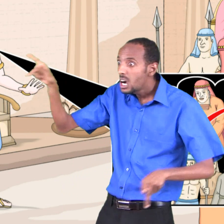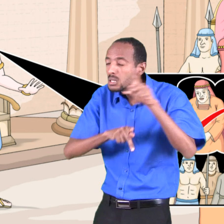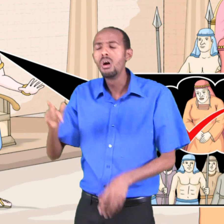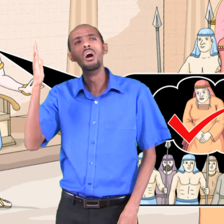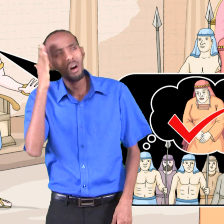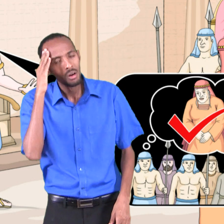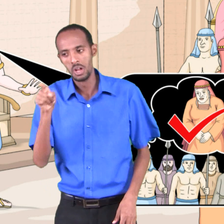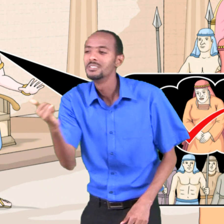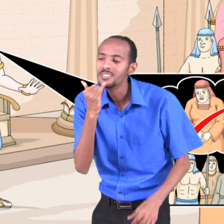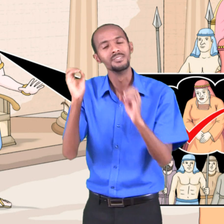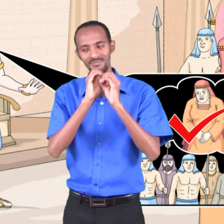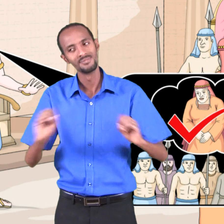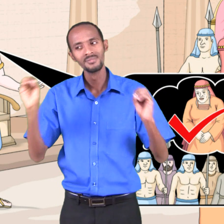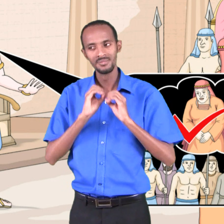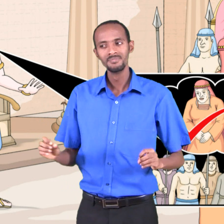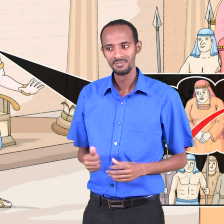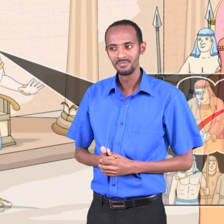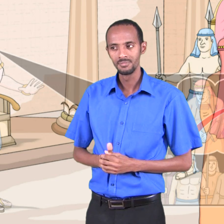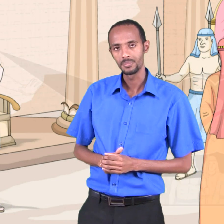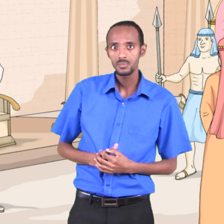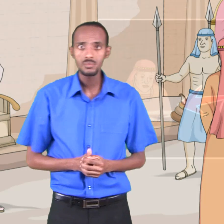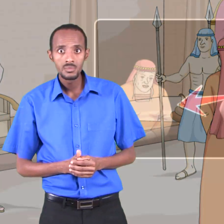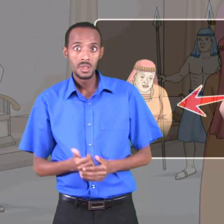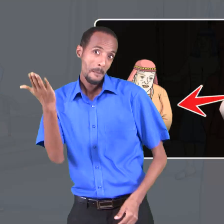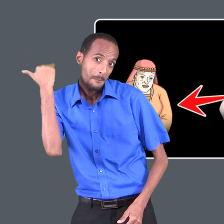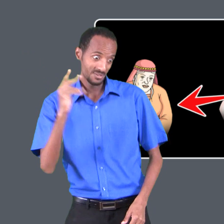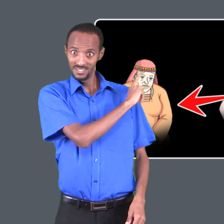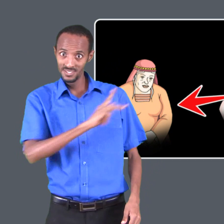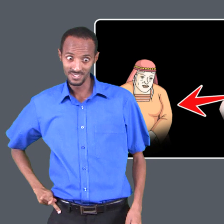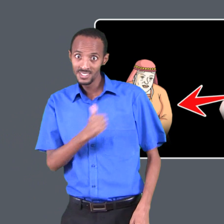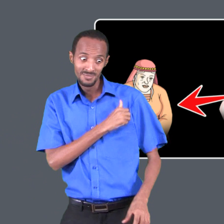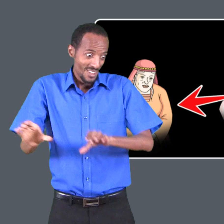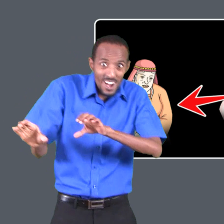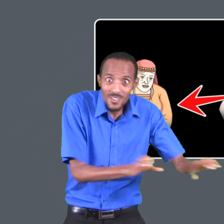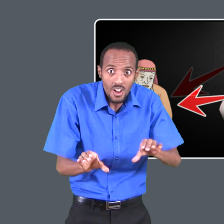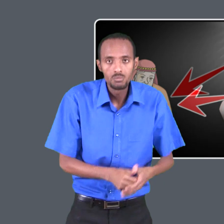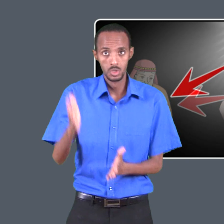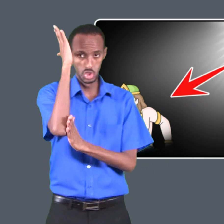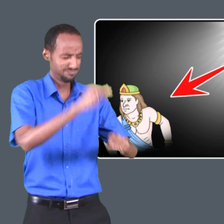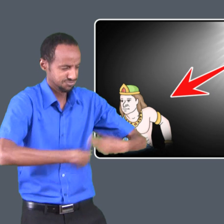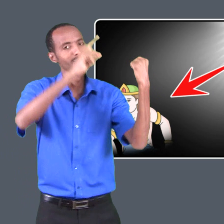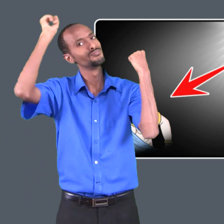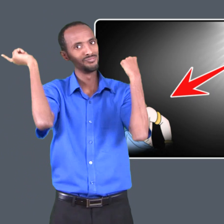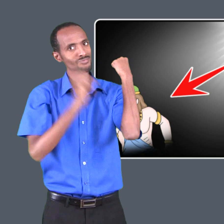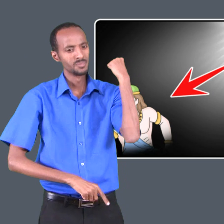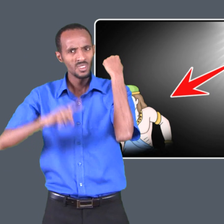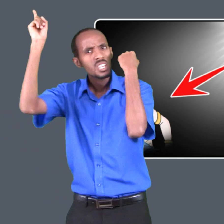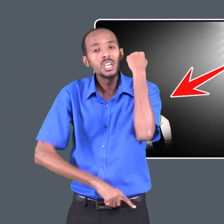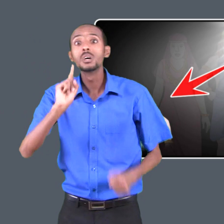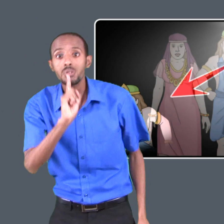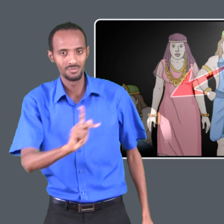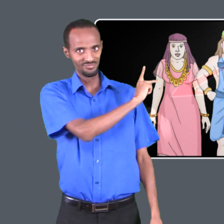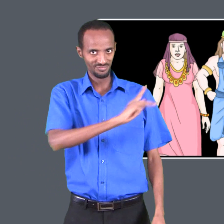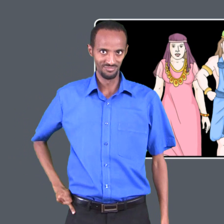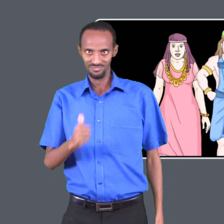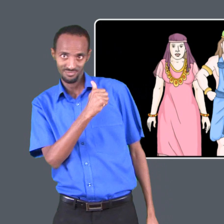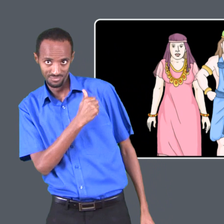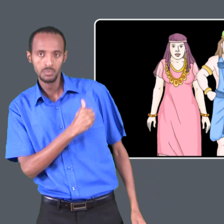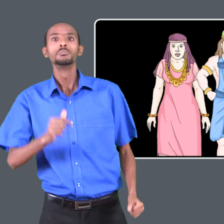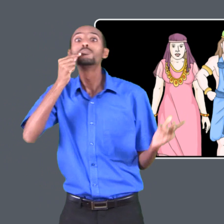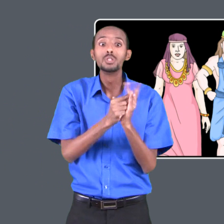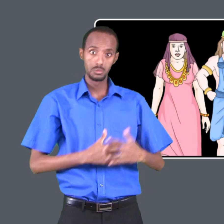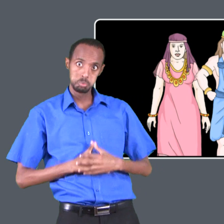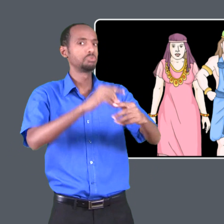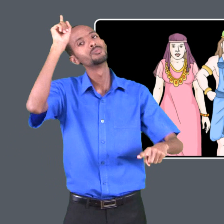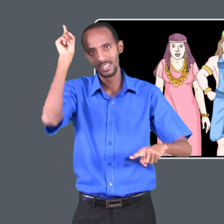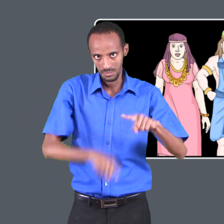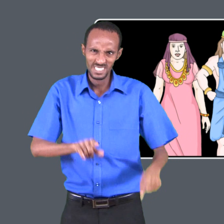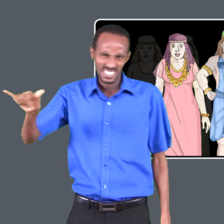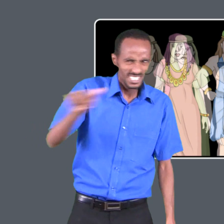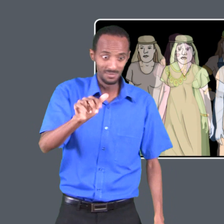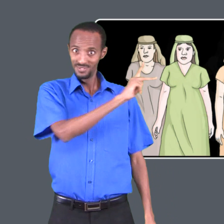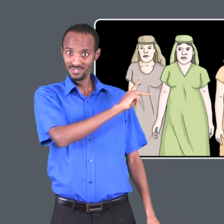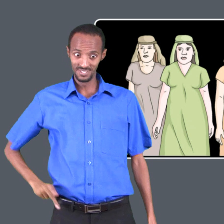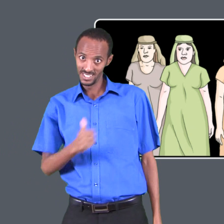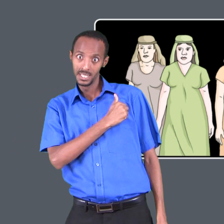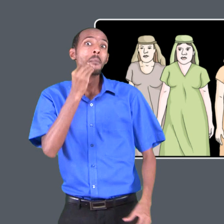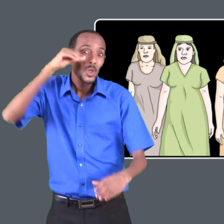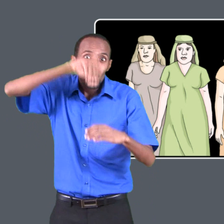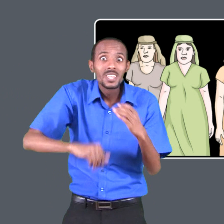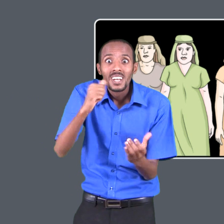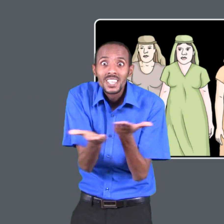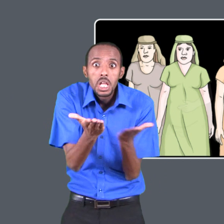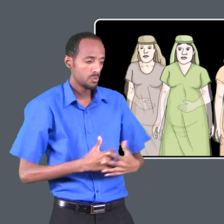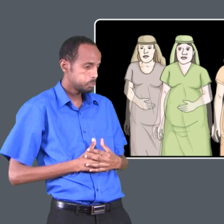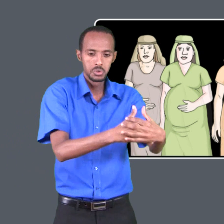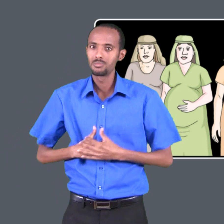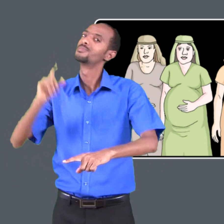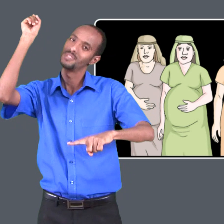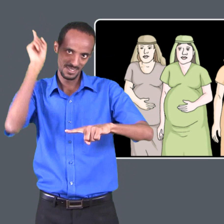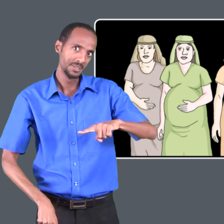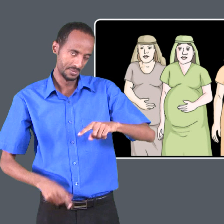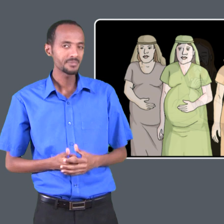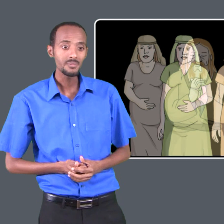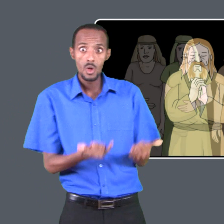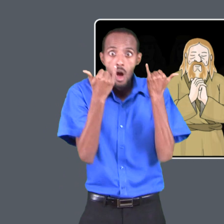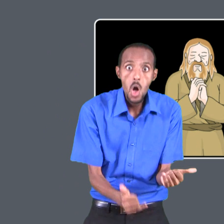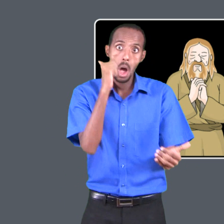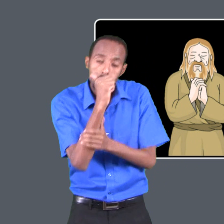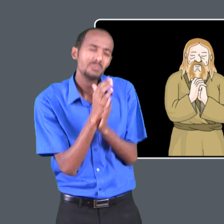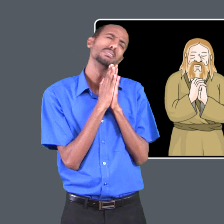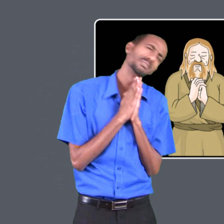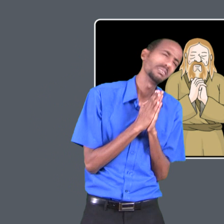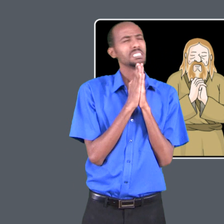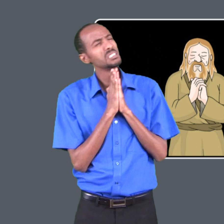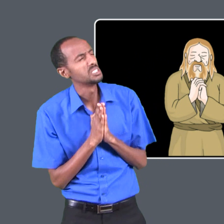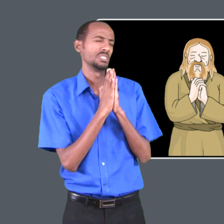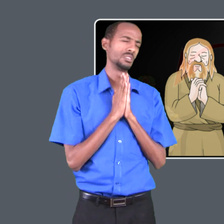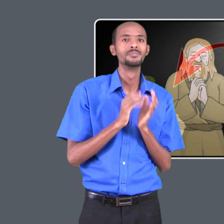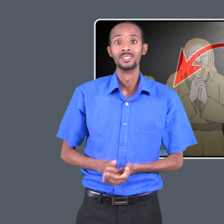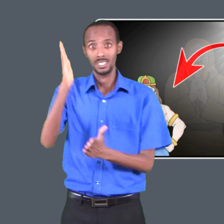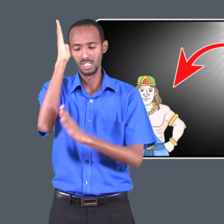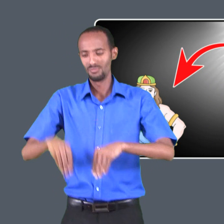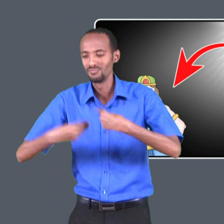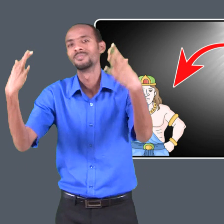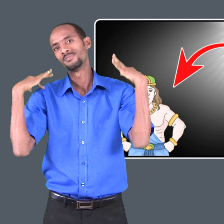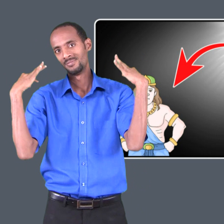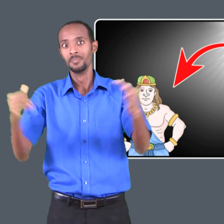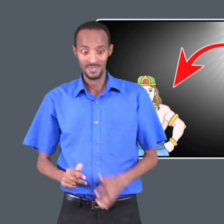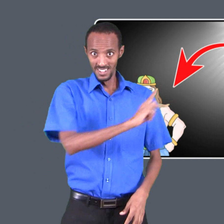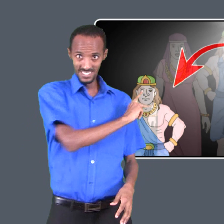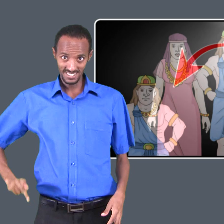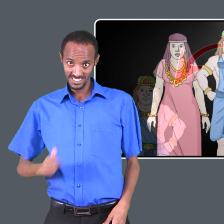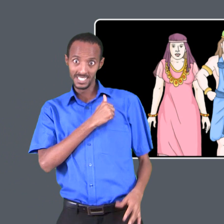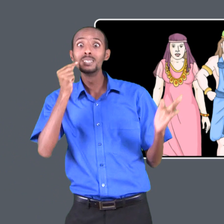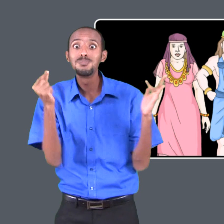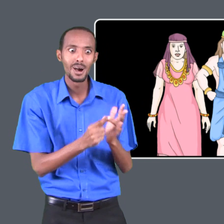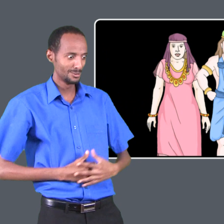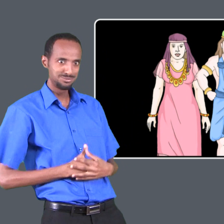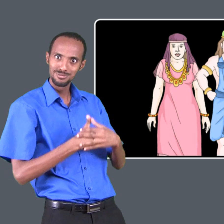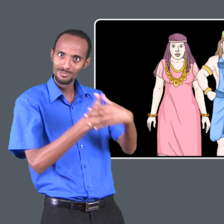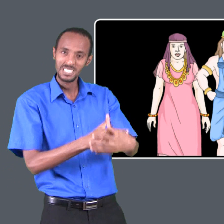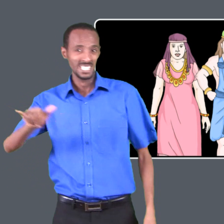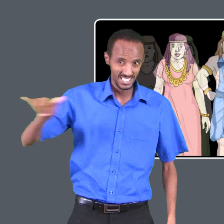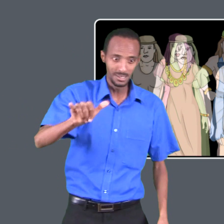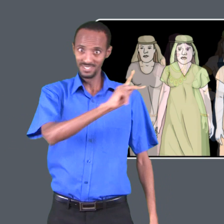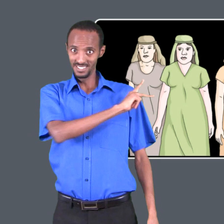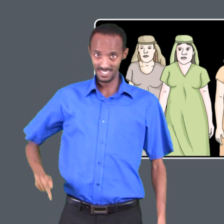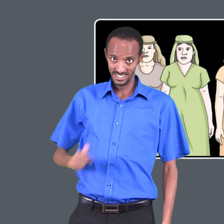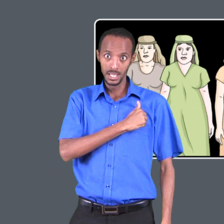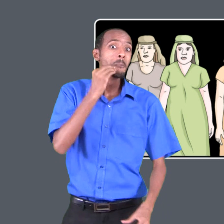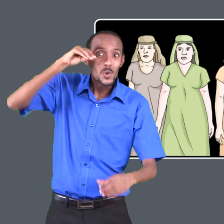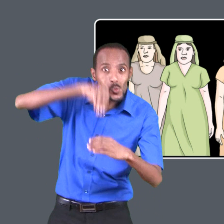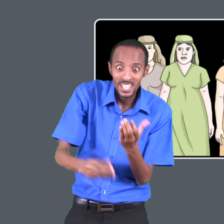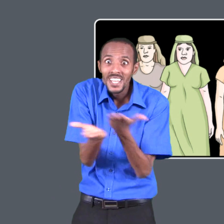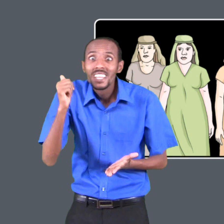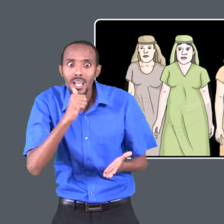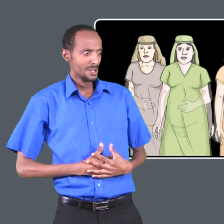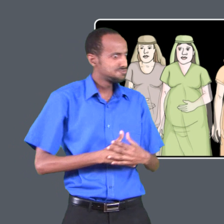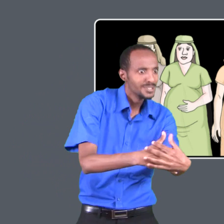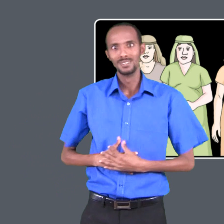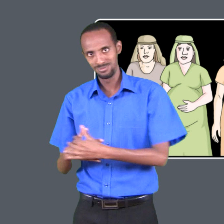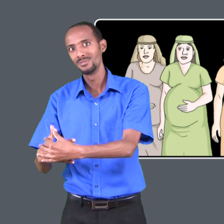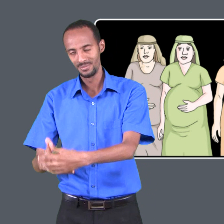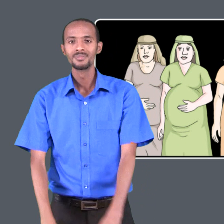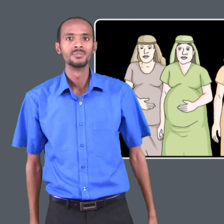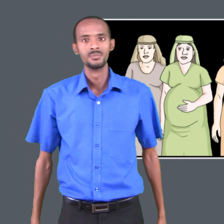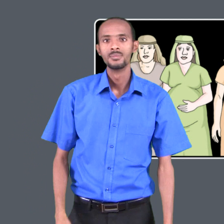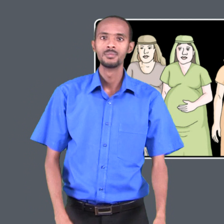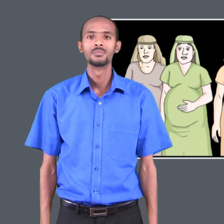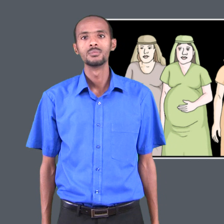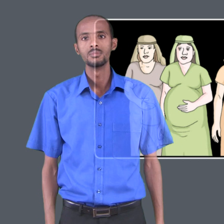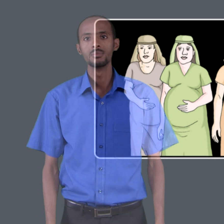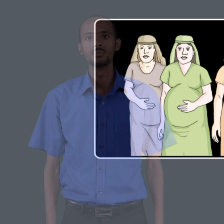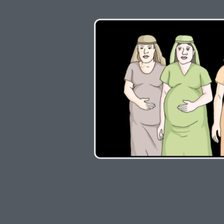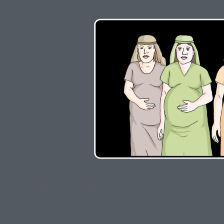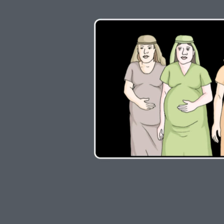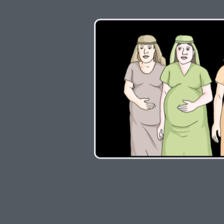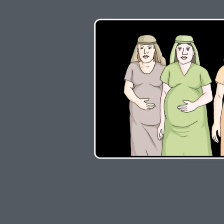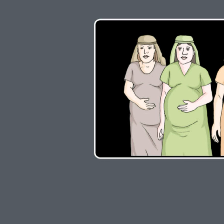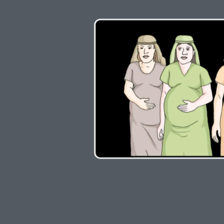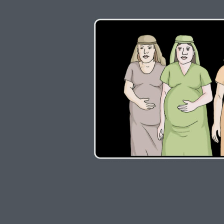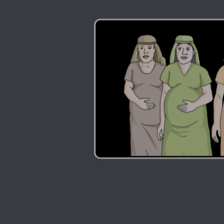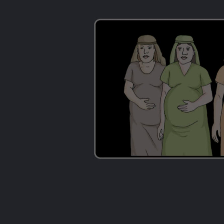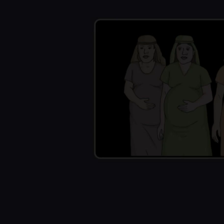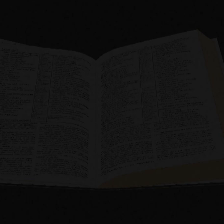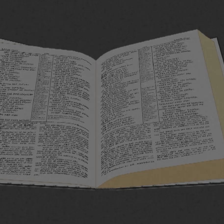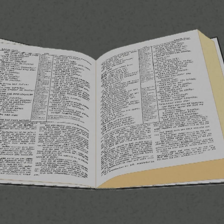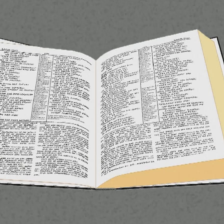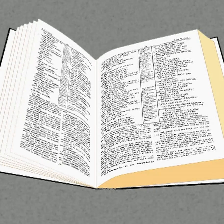Then Abraham prayed to God, and God healed Abimelech and his wife and his maidservants, so that they could again bear children— for on account of Abraham’s wife Sarah, the LORD had completely closed all the wombs in Abimelech’s household.